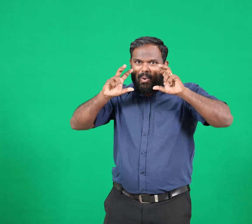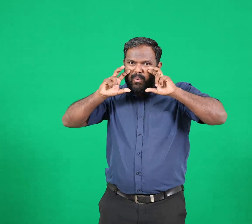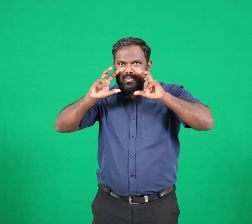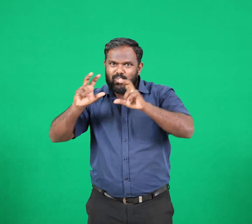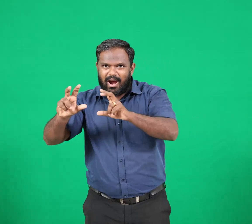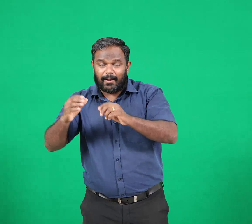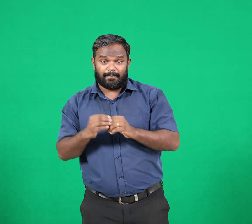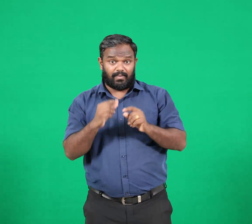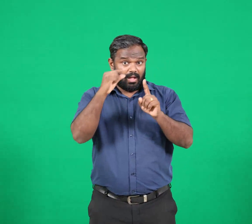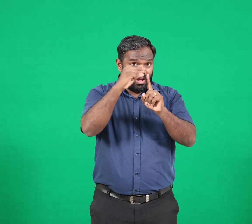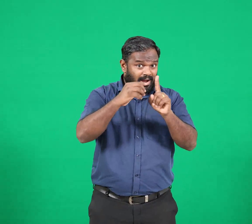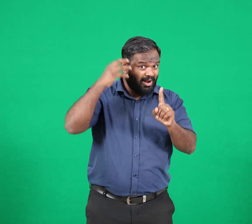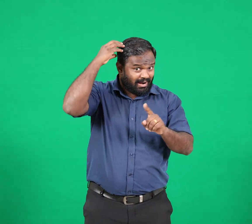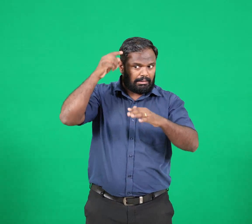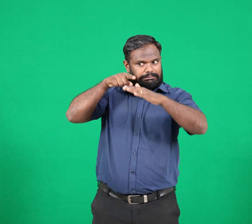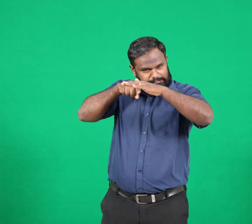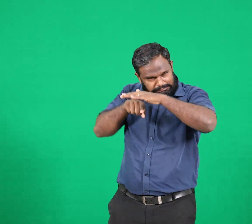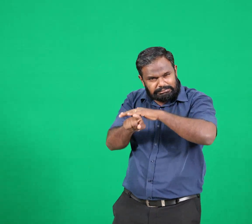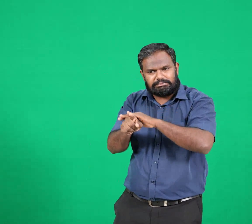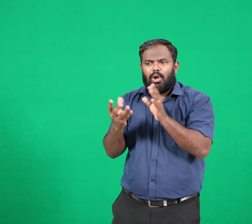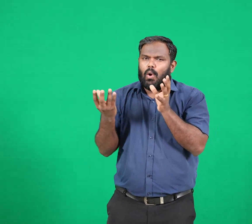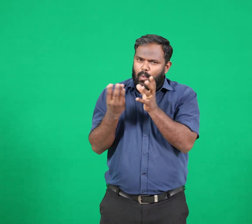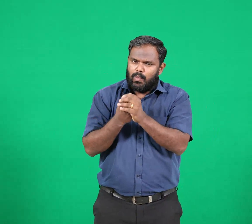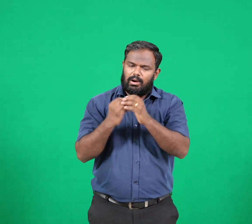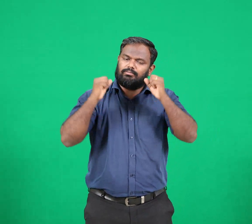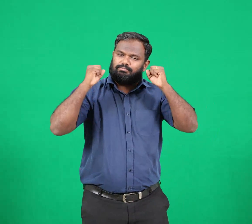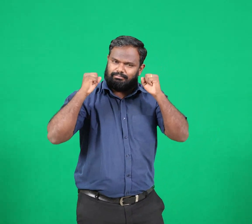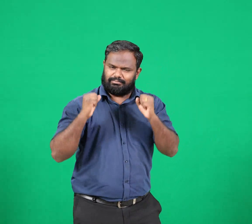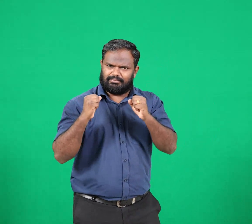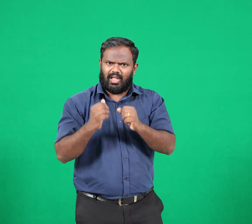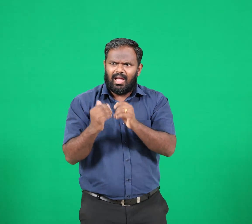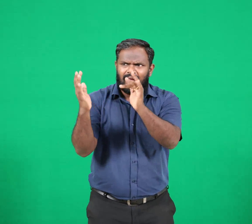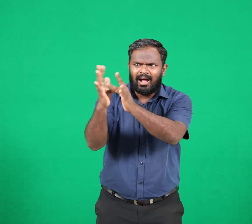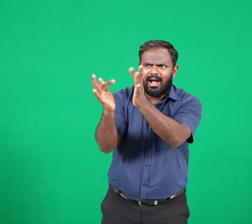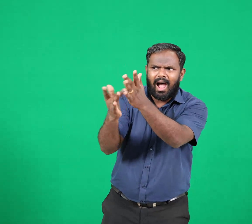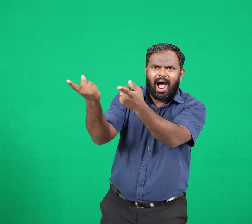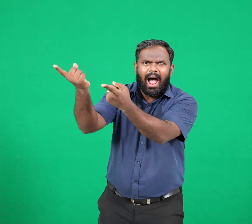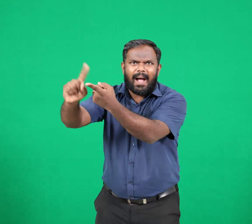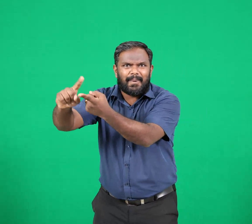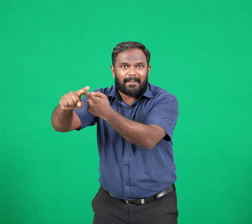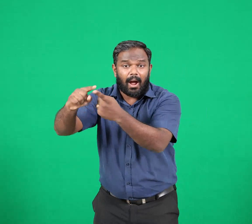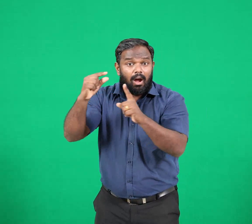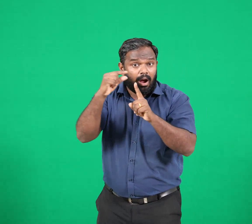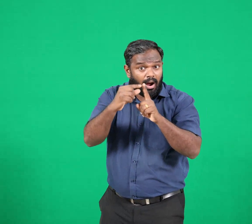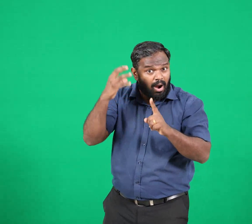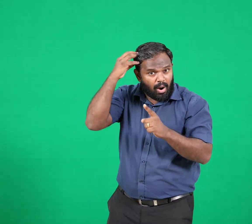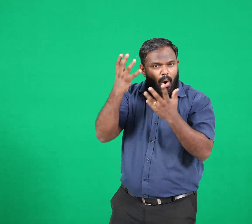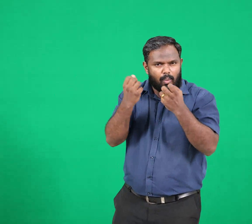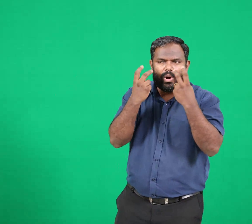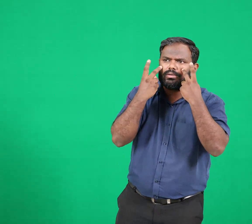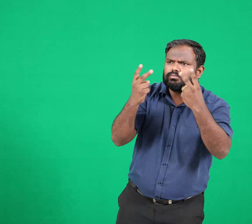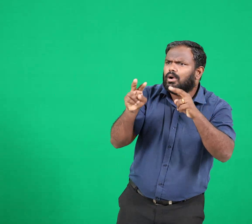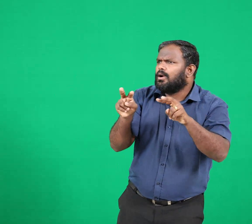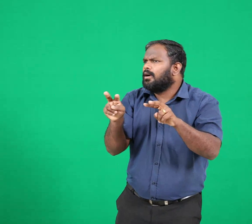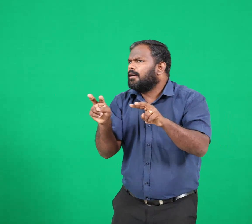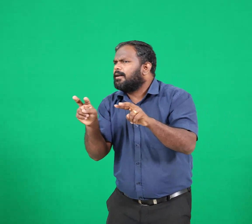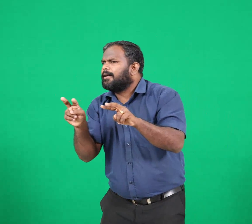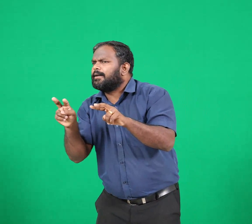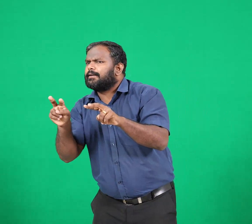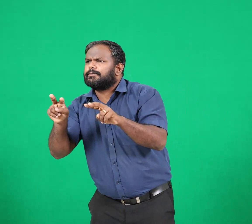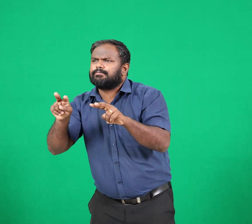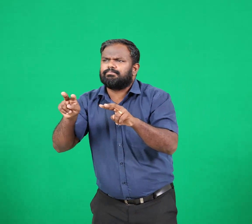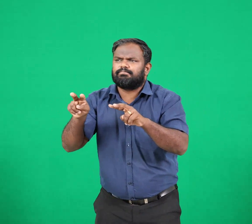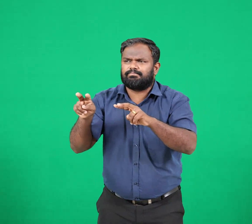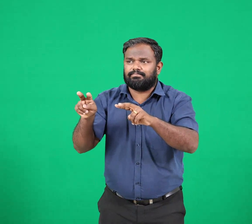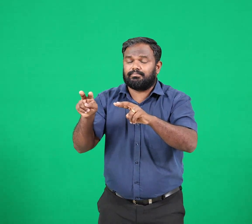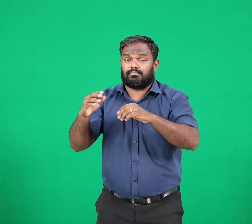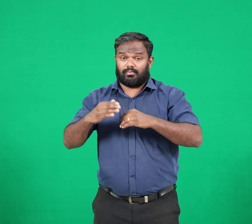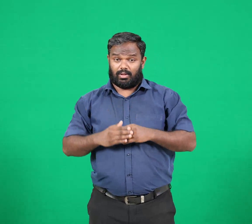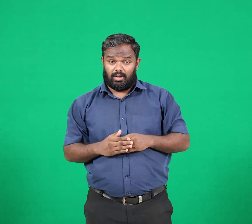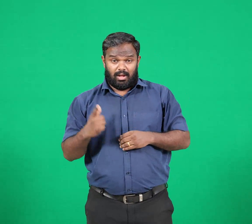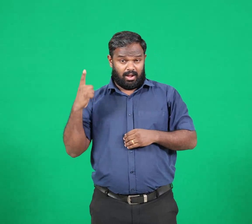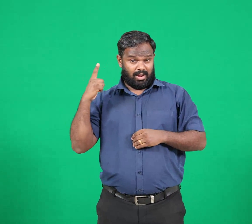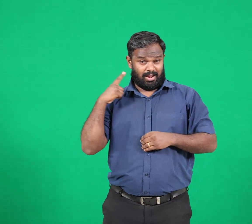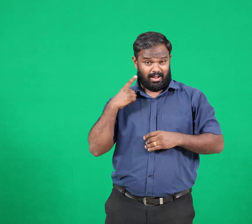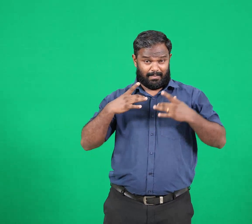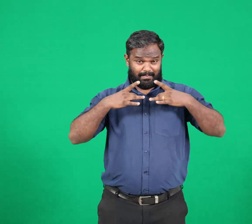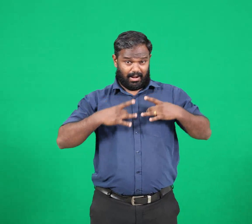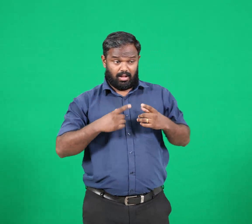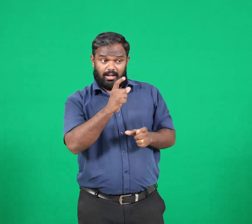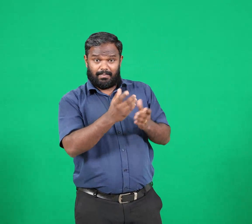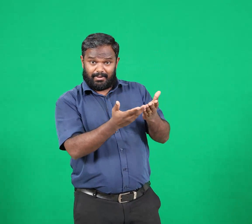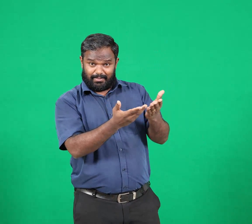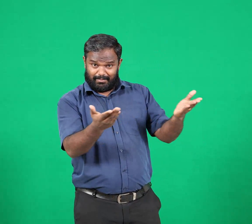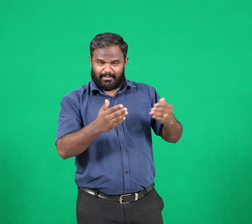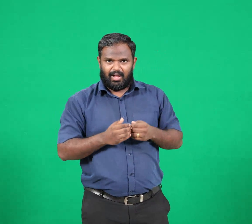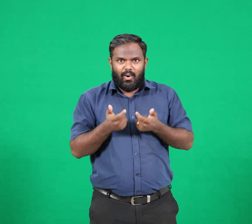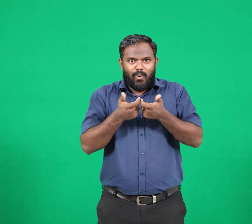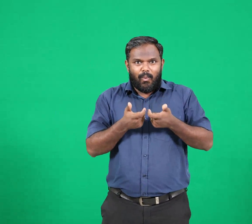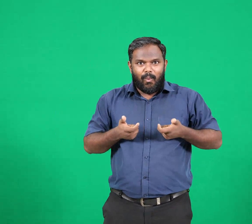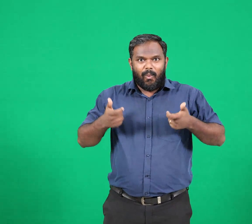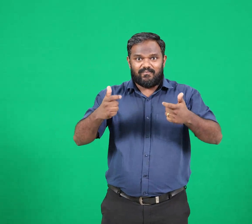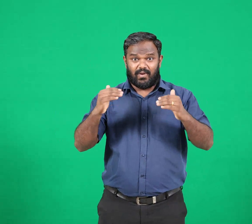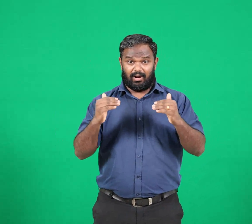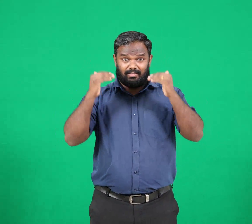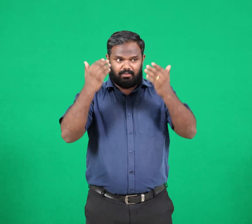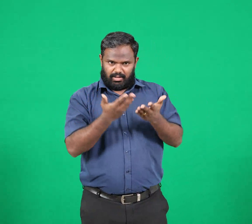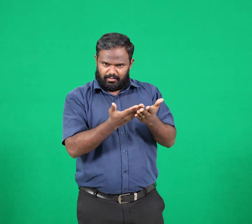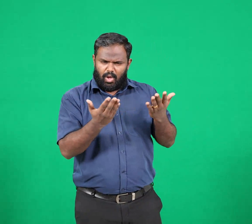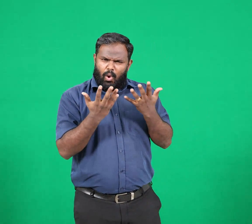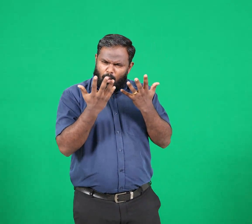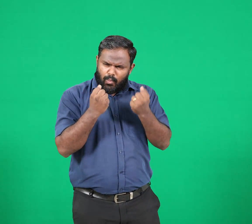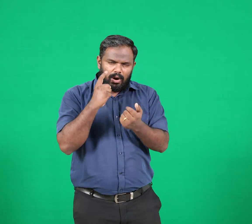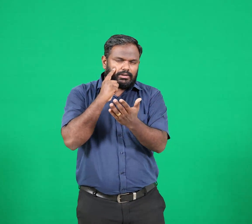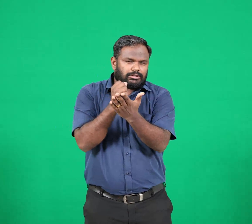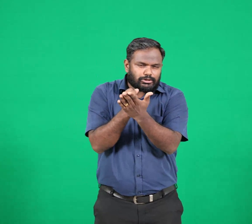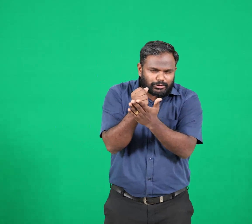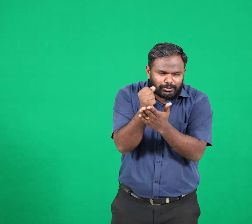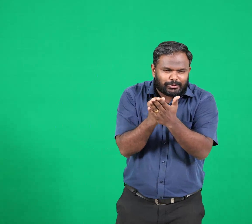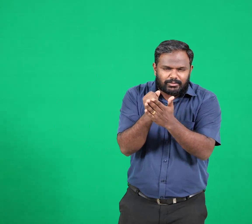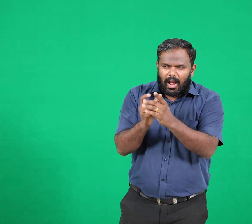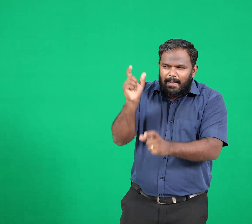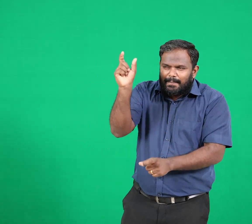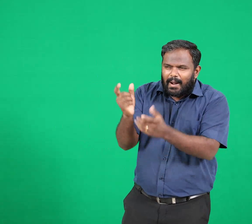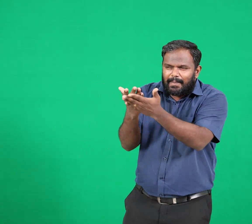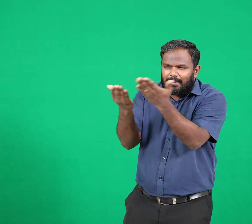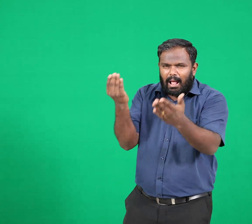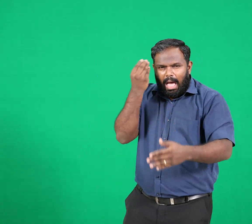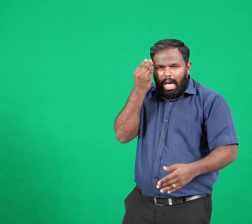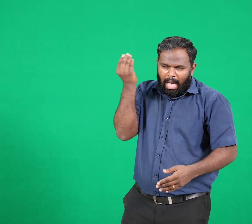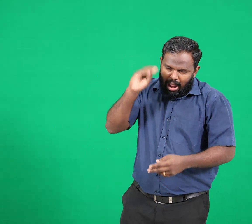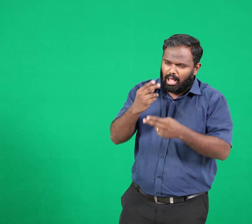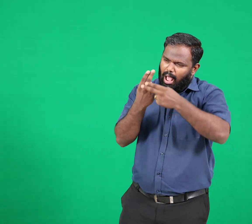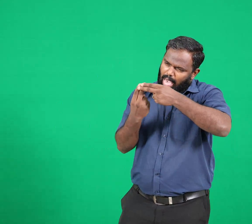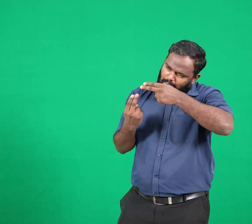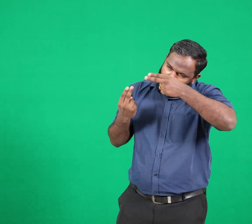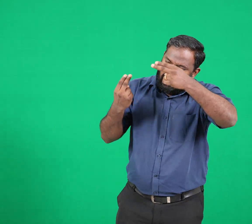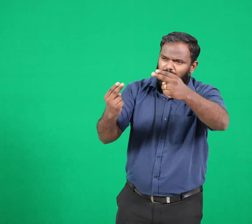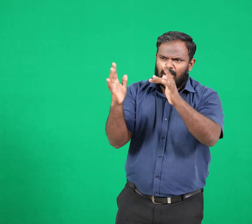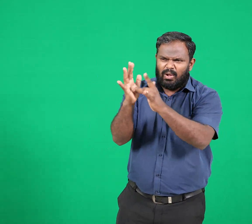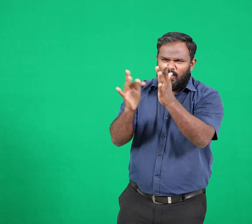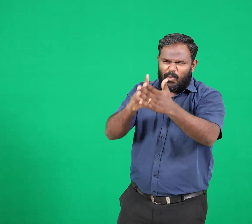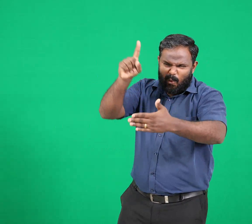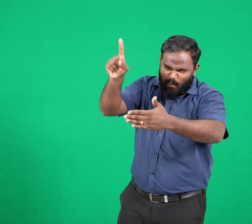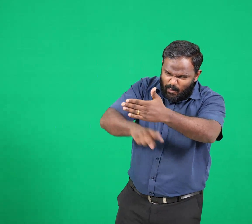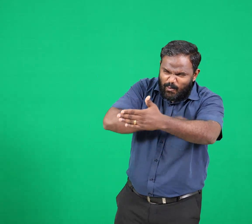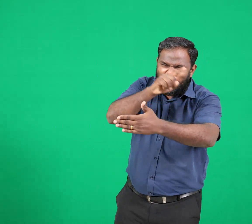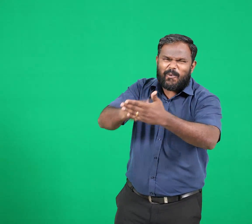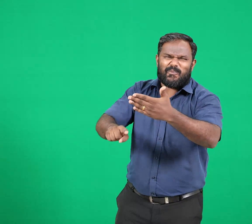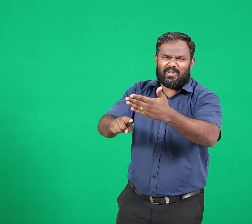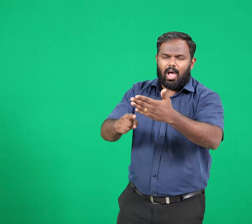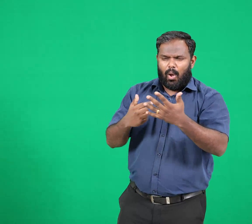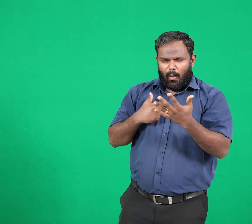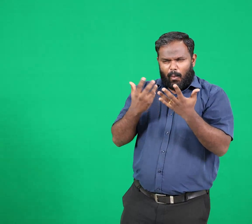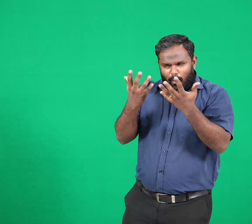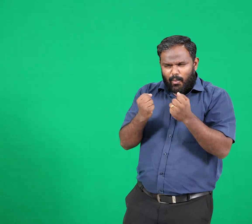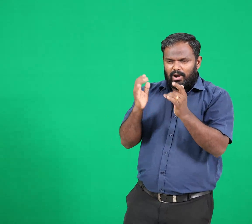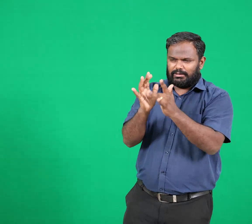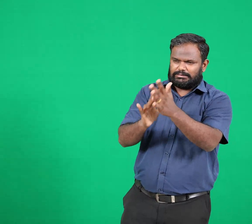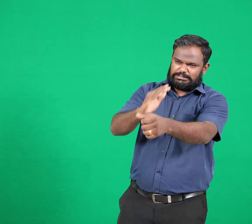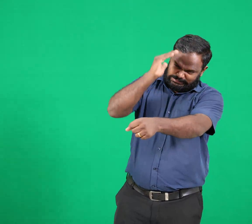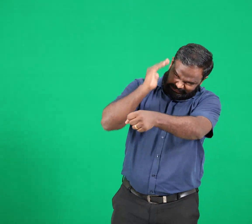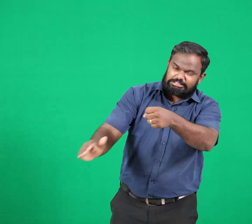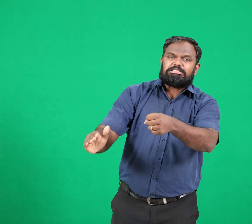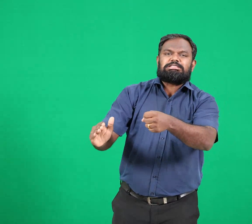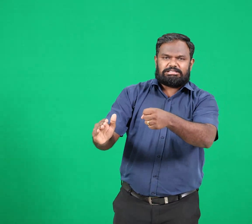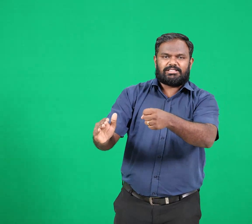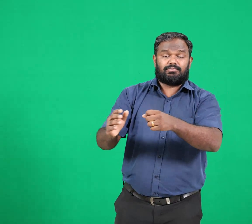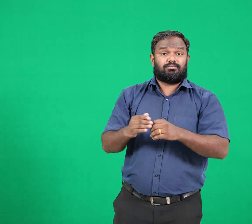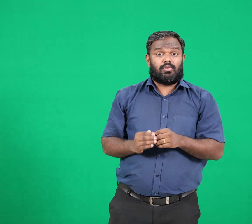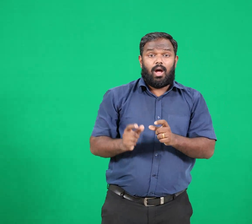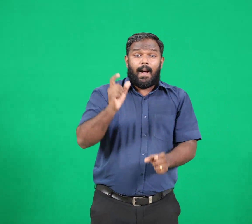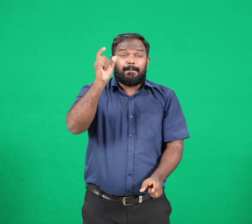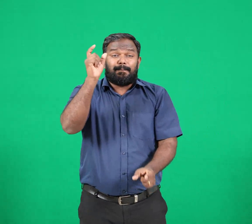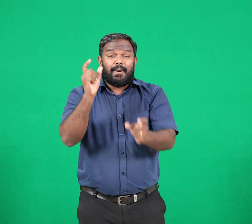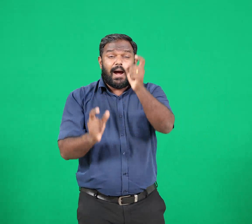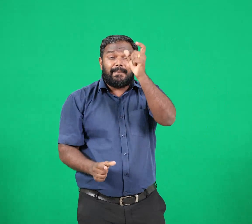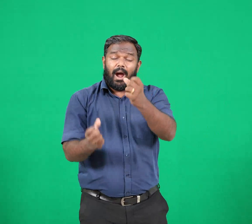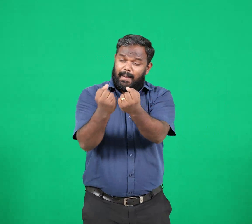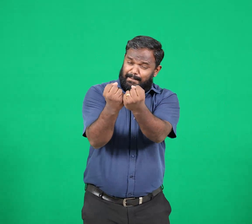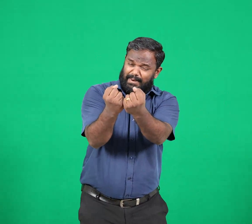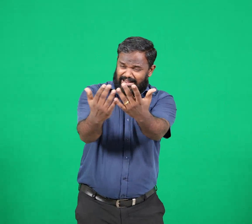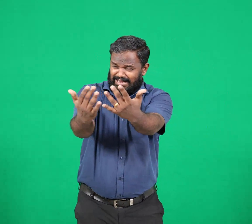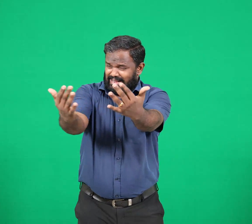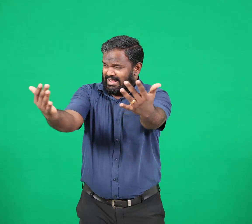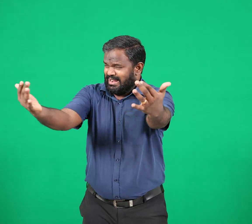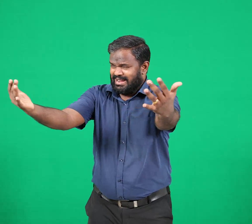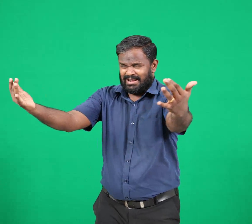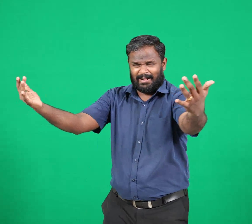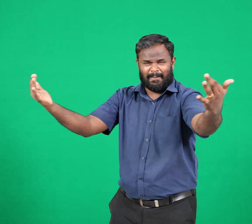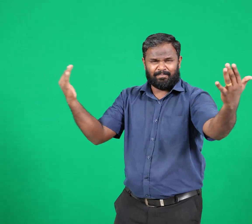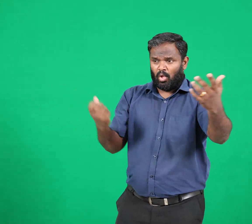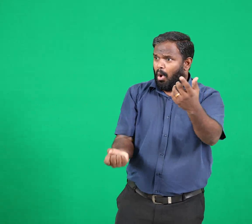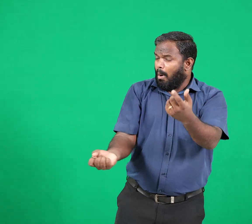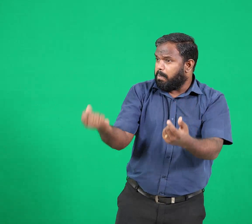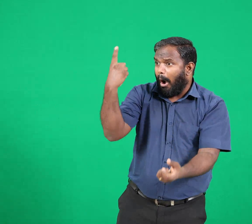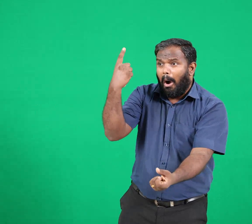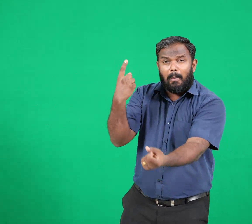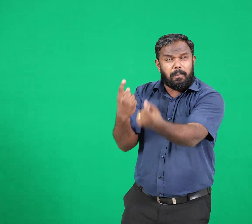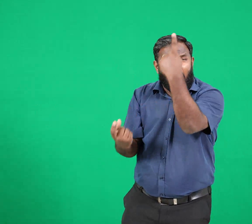Now the chief priests and the whole Sanhedrin were seeking false testimony against Jesus in order to put Him to death.